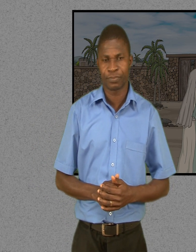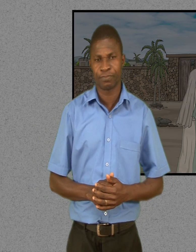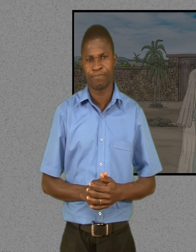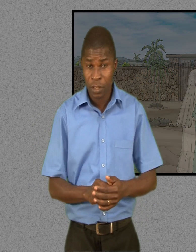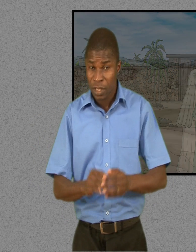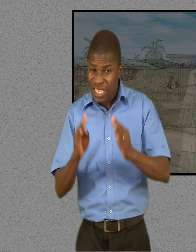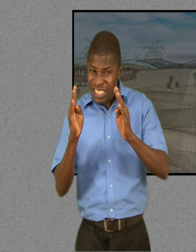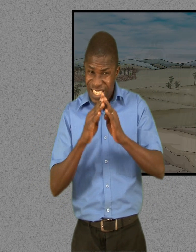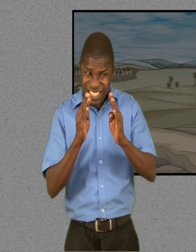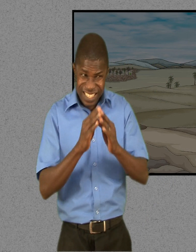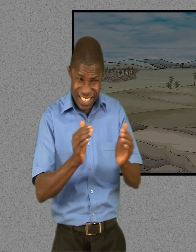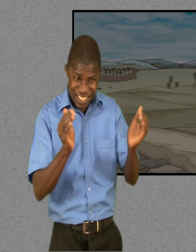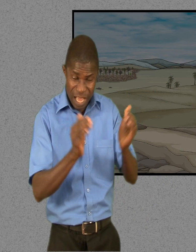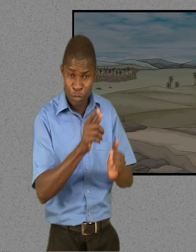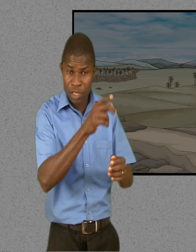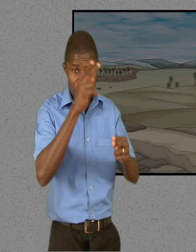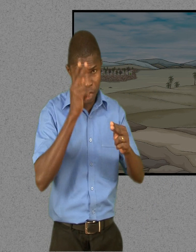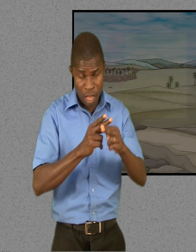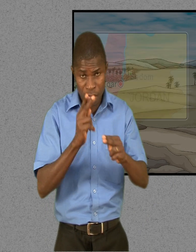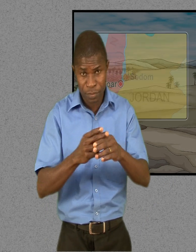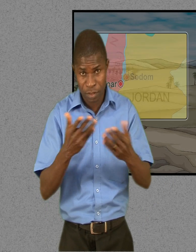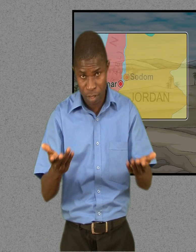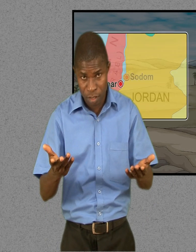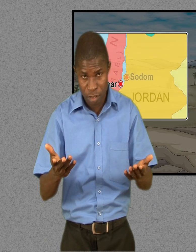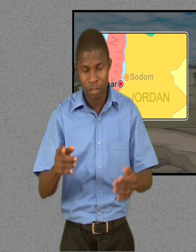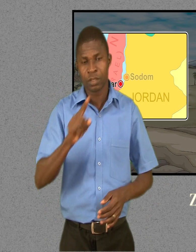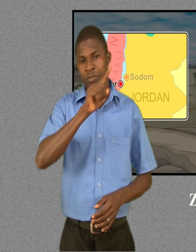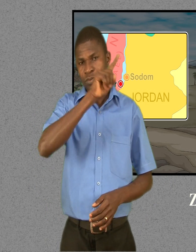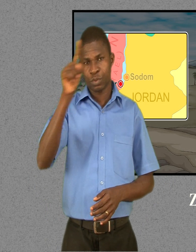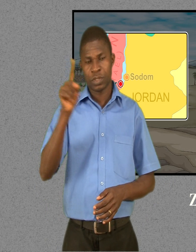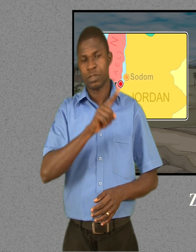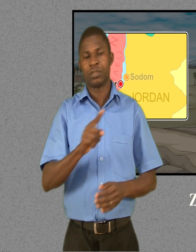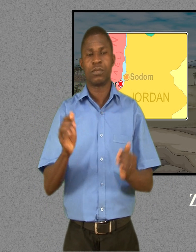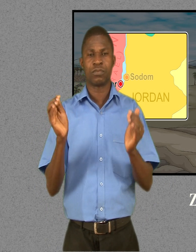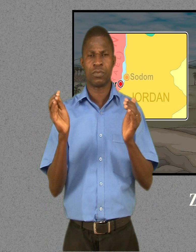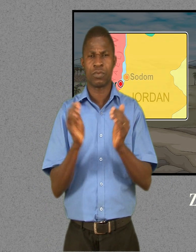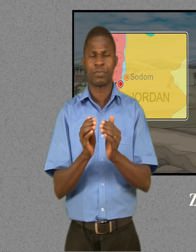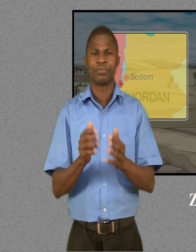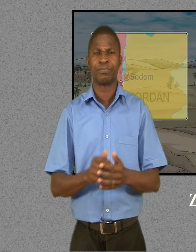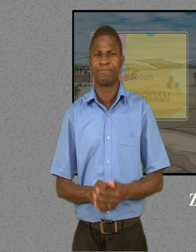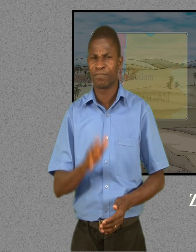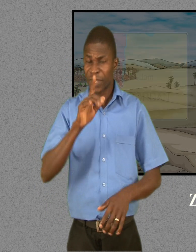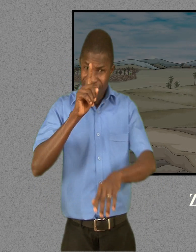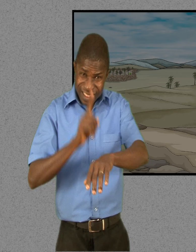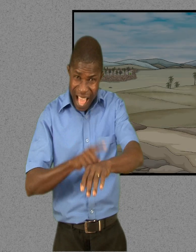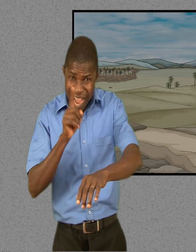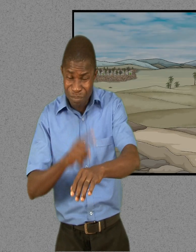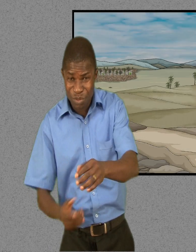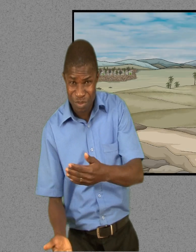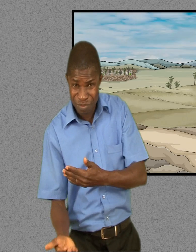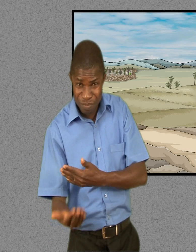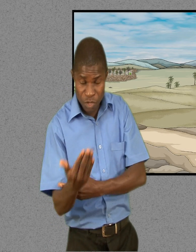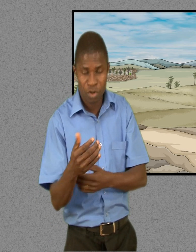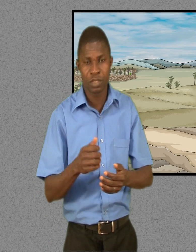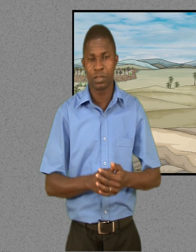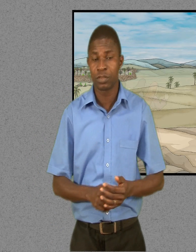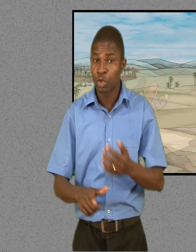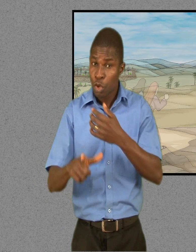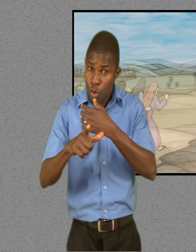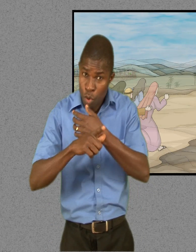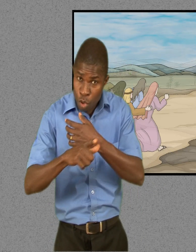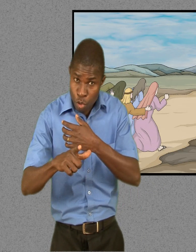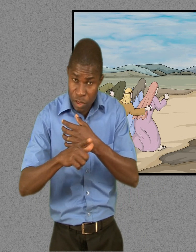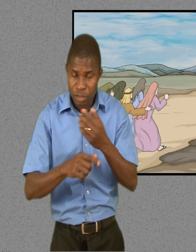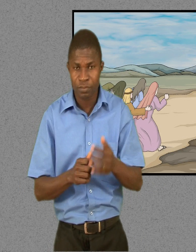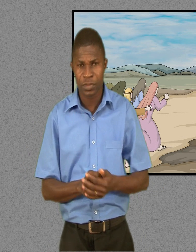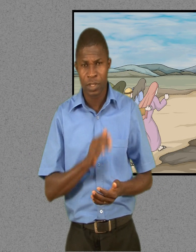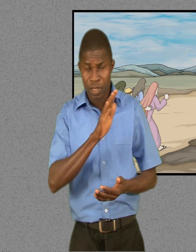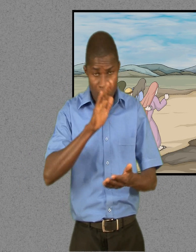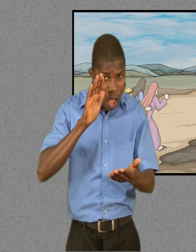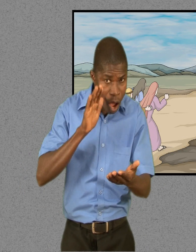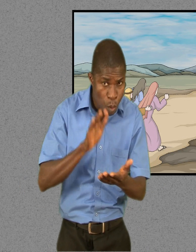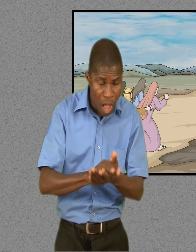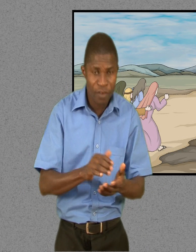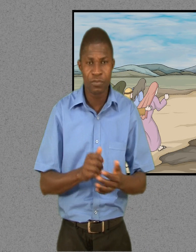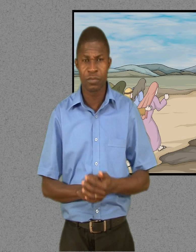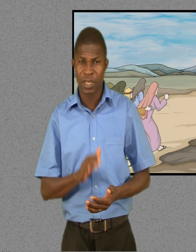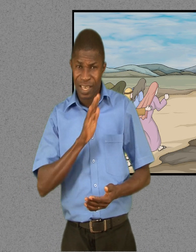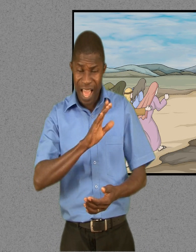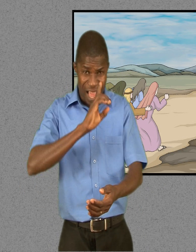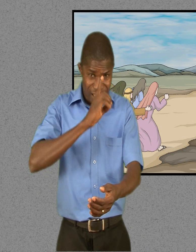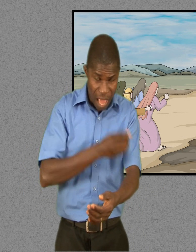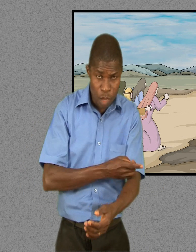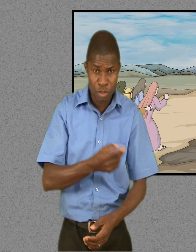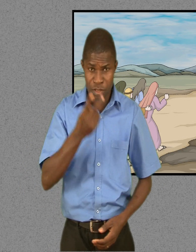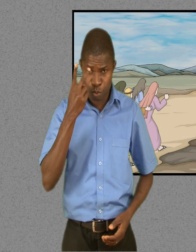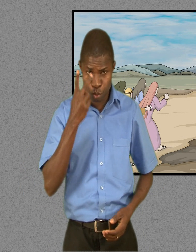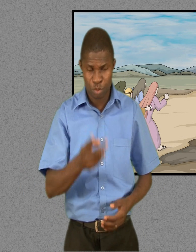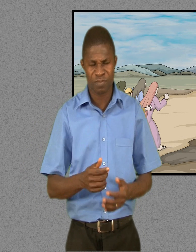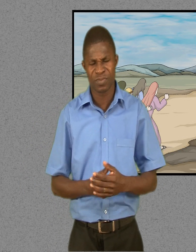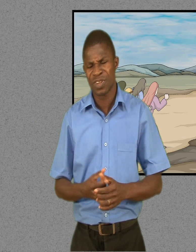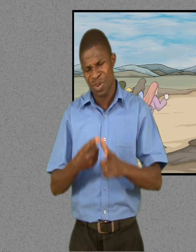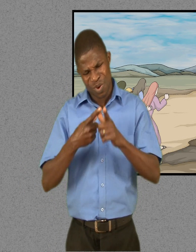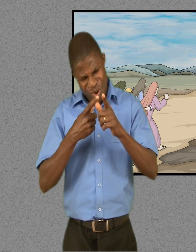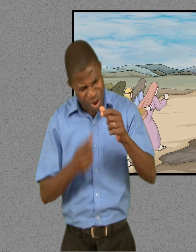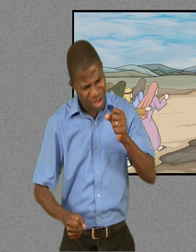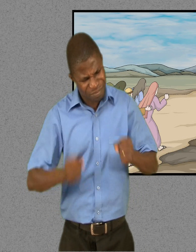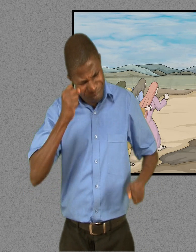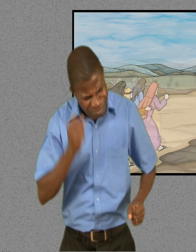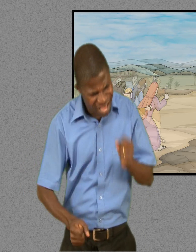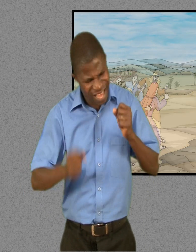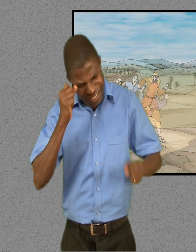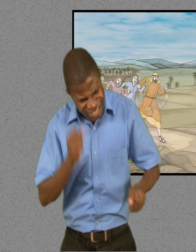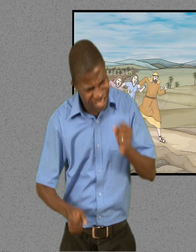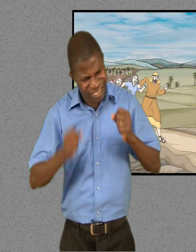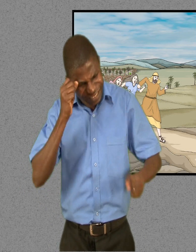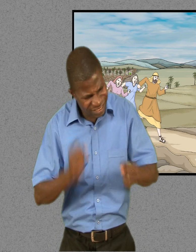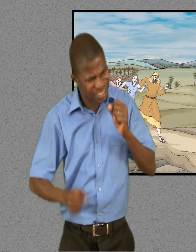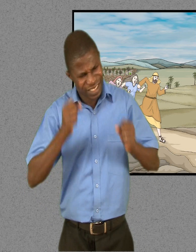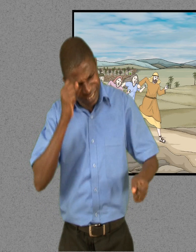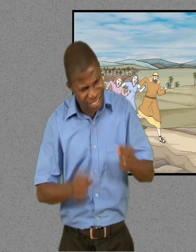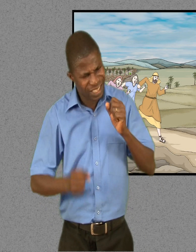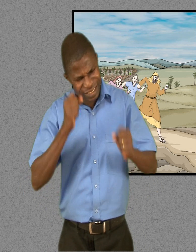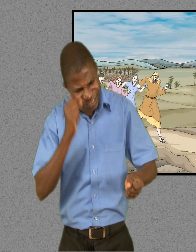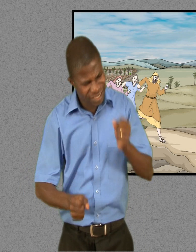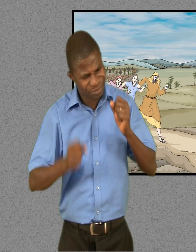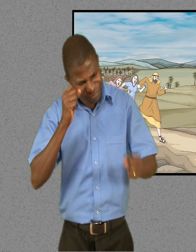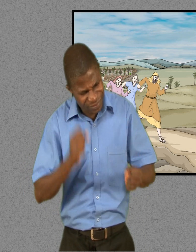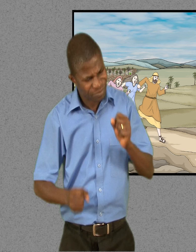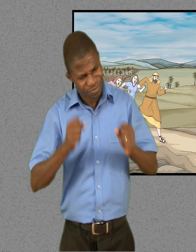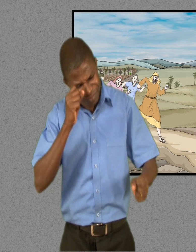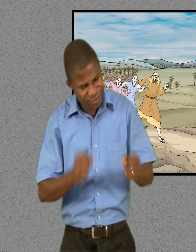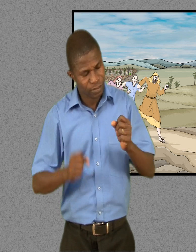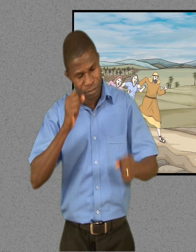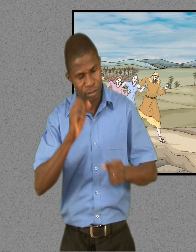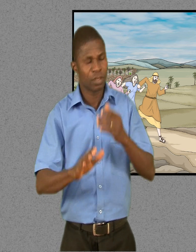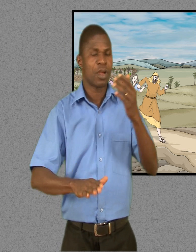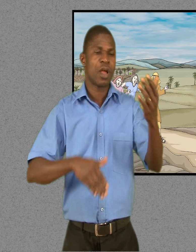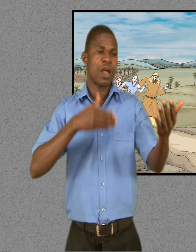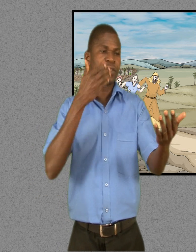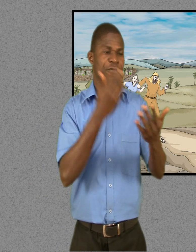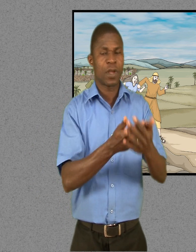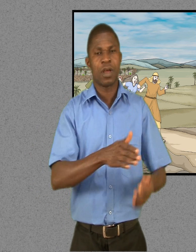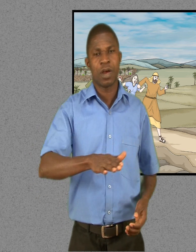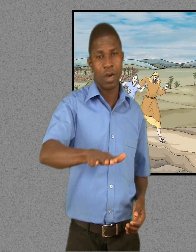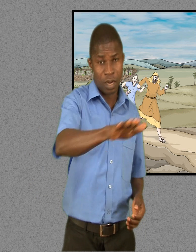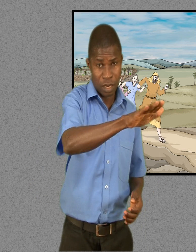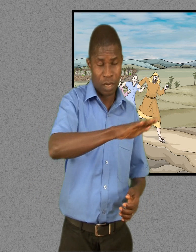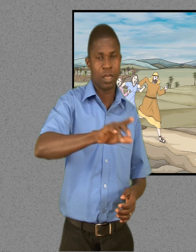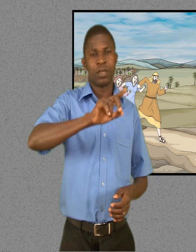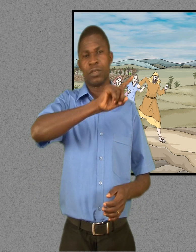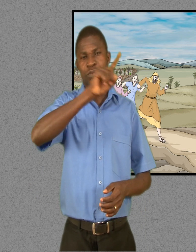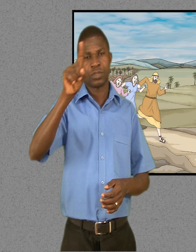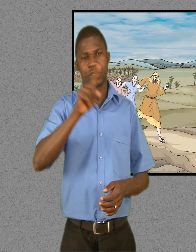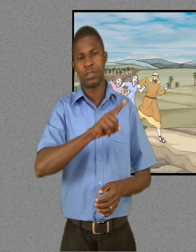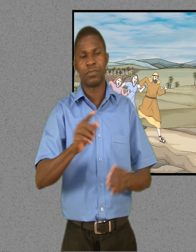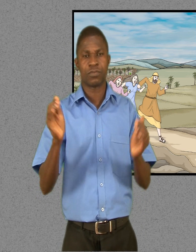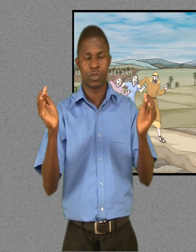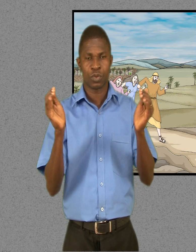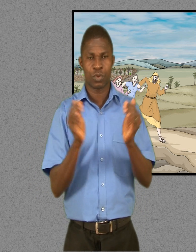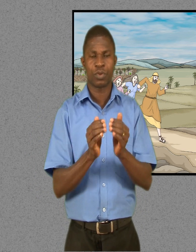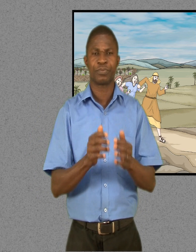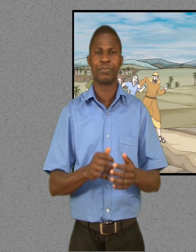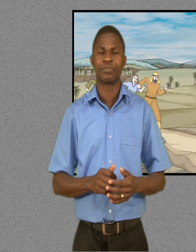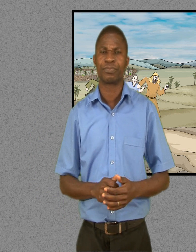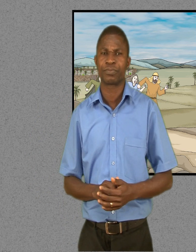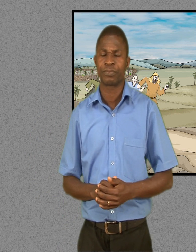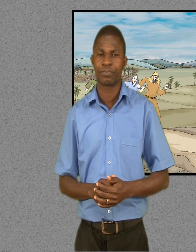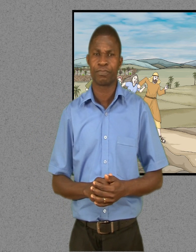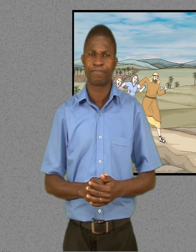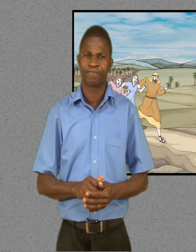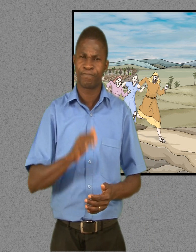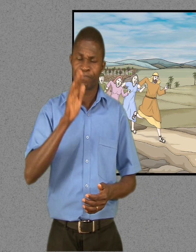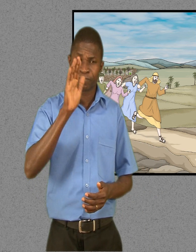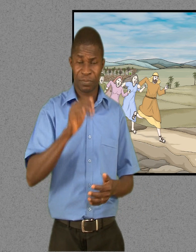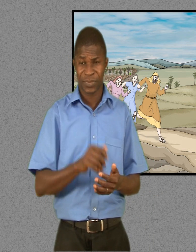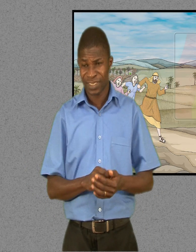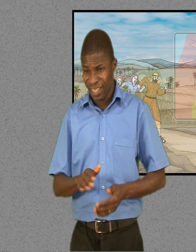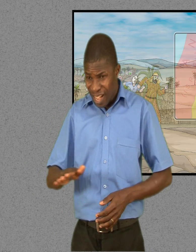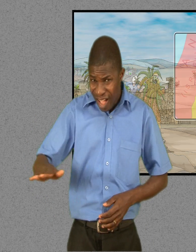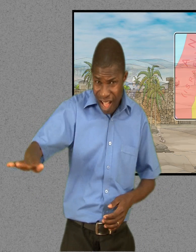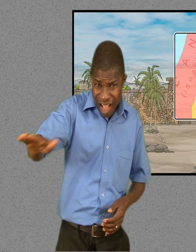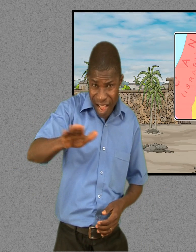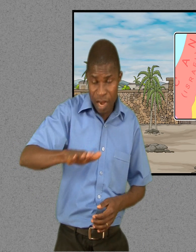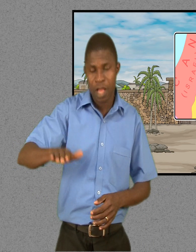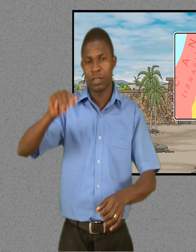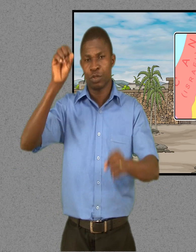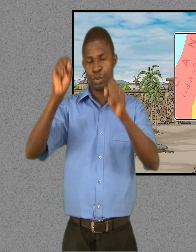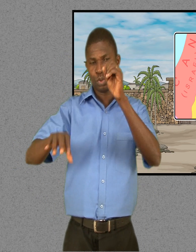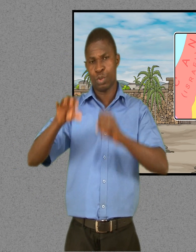That is why the town was called Zoar. And by the time the sun had risen over the land, Lot had reached Zoar.